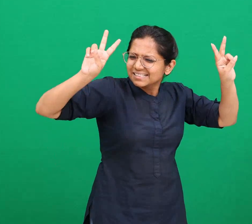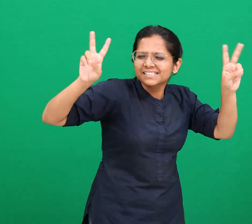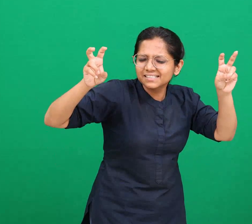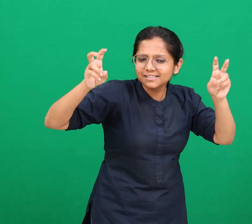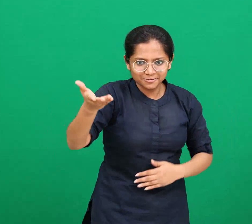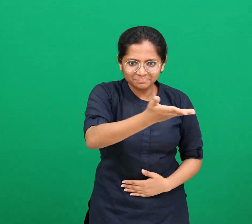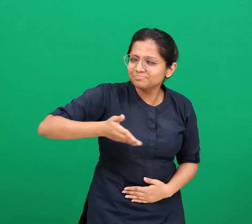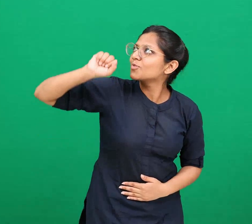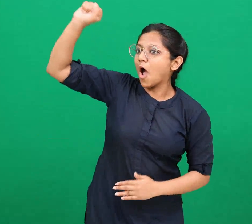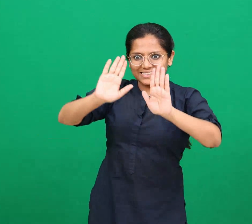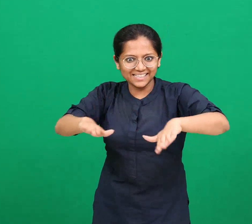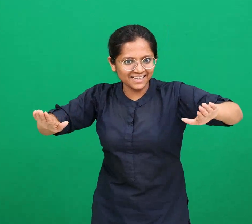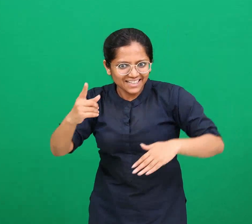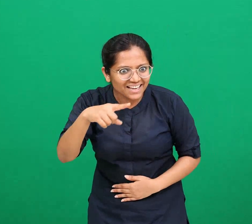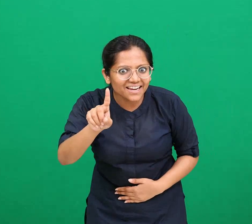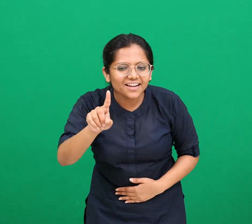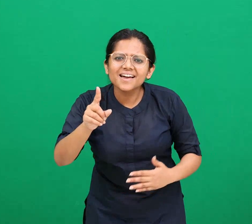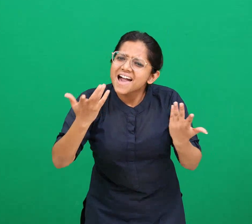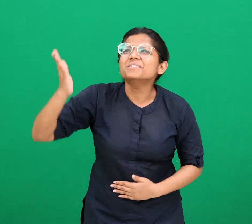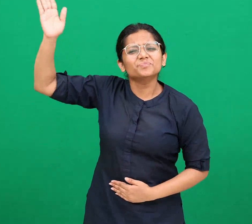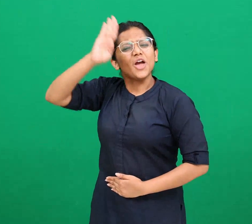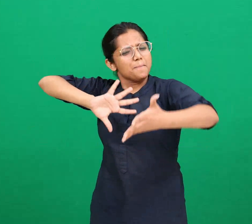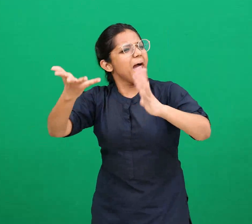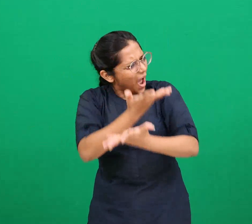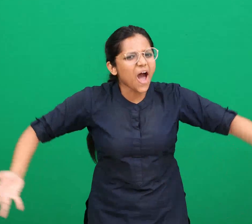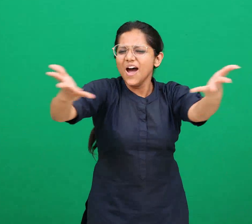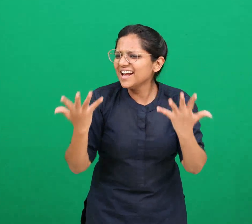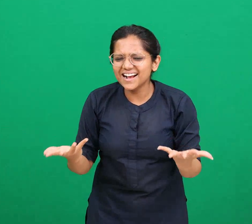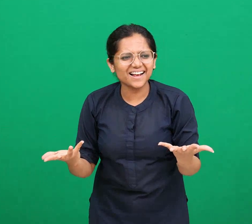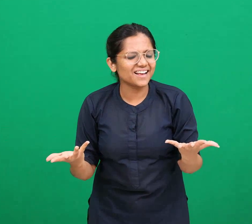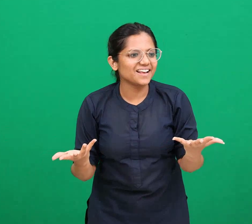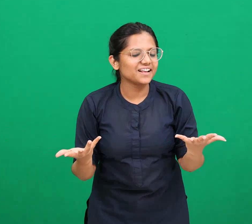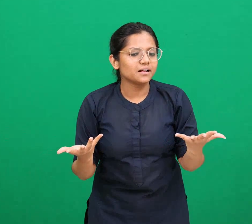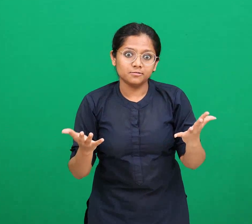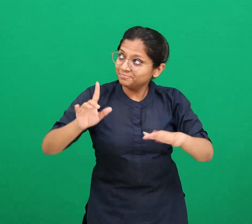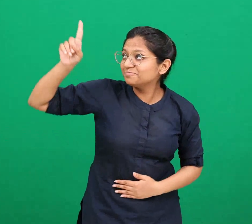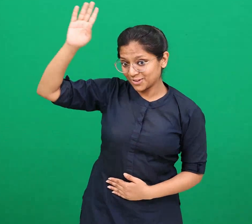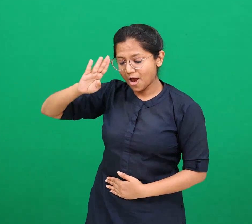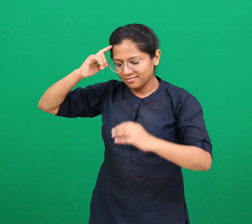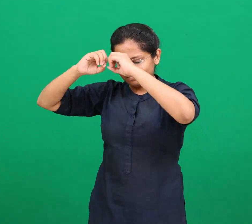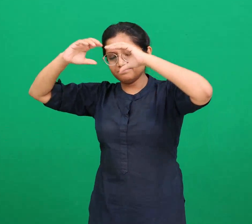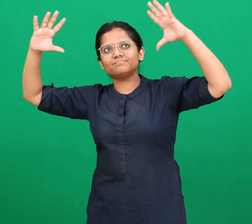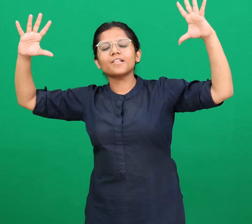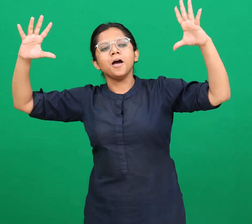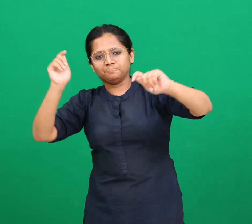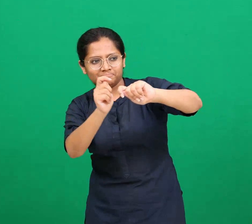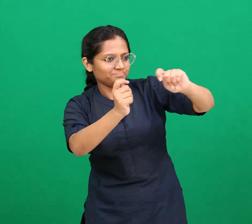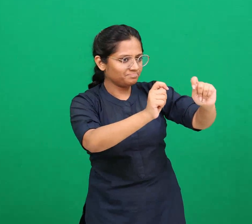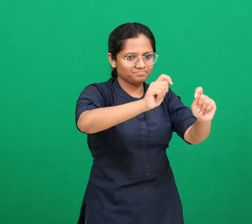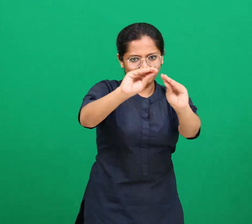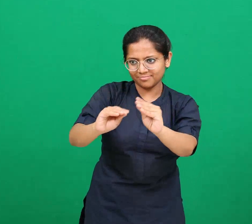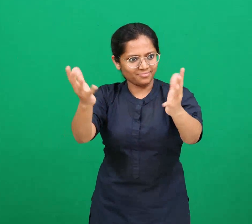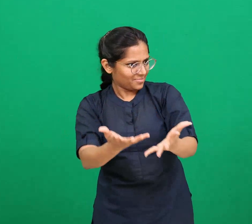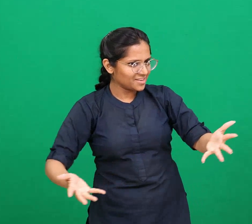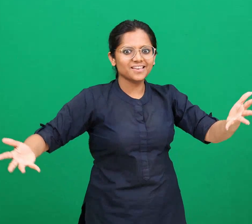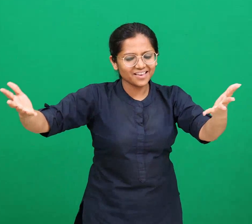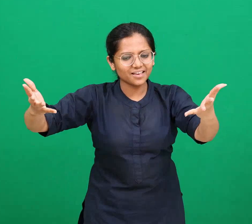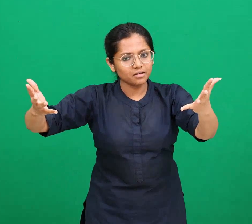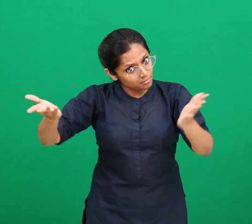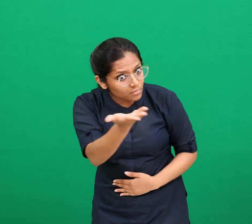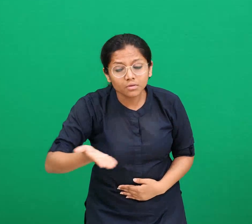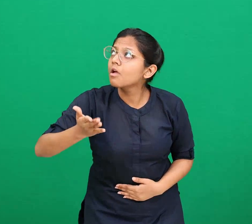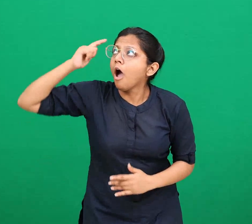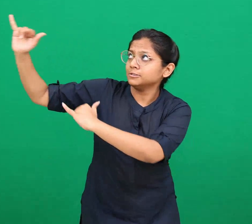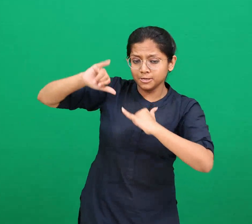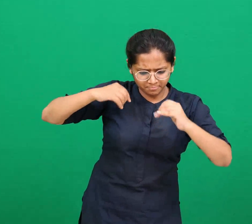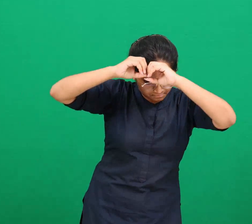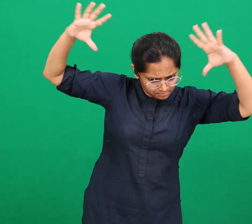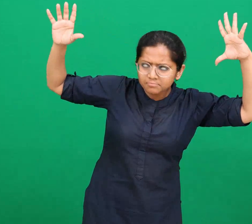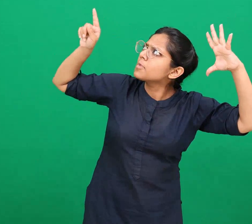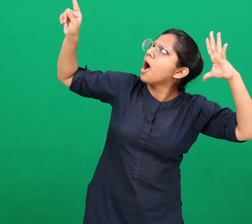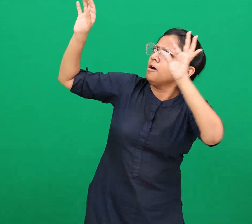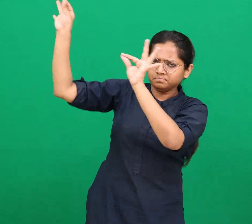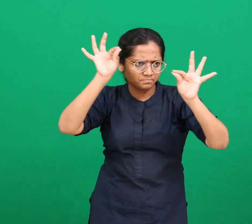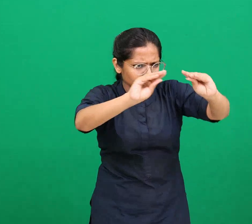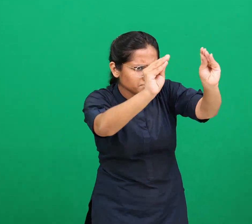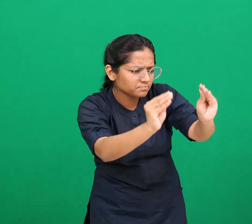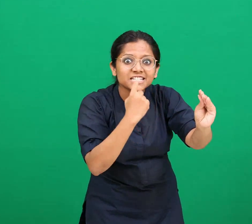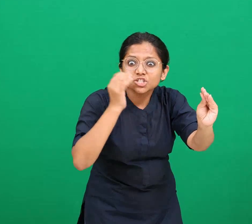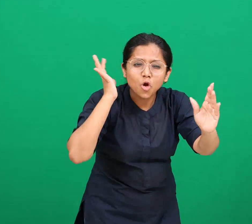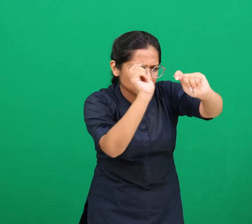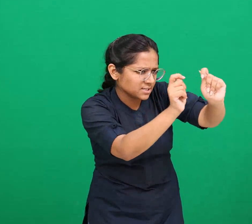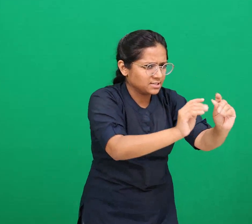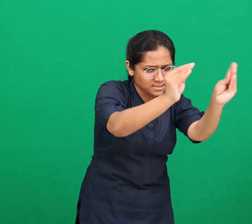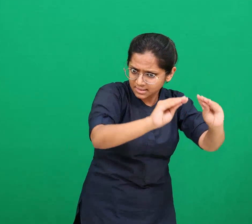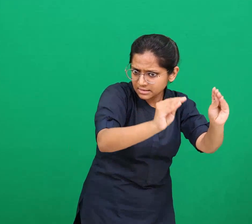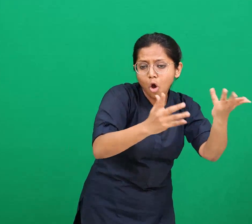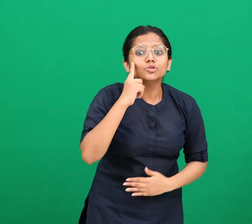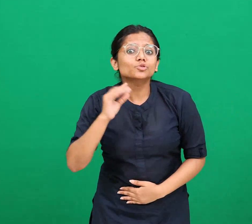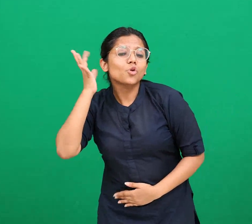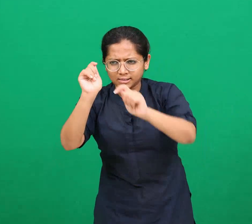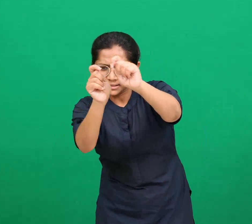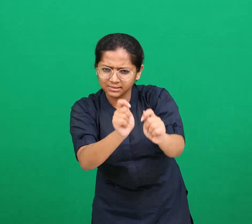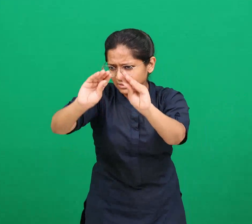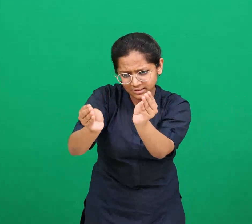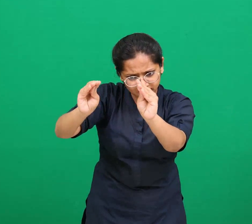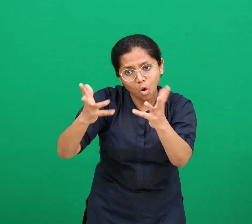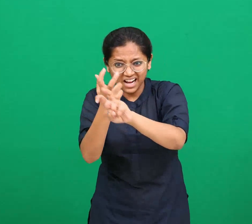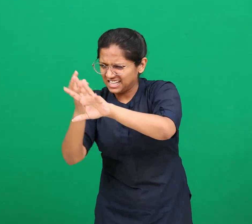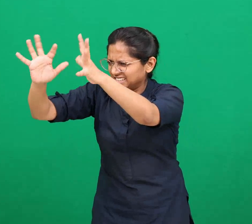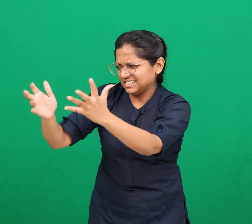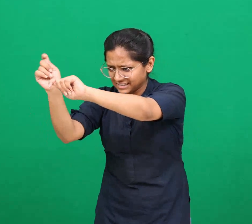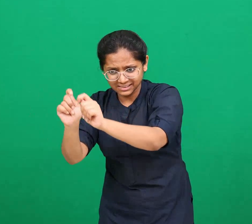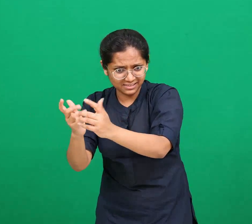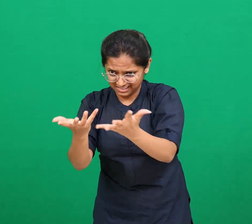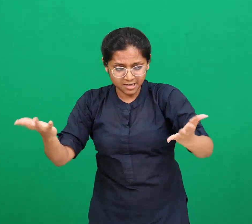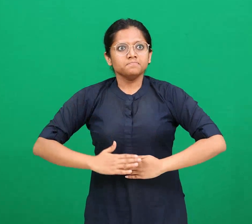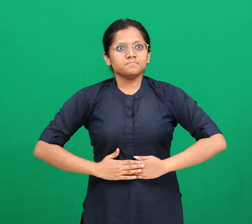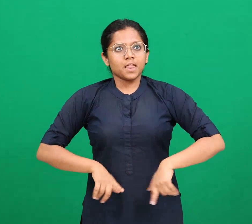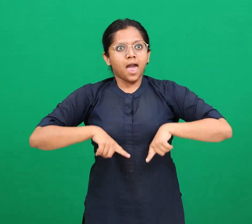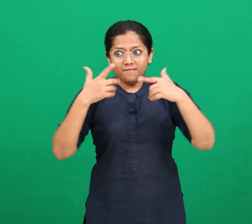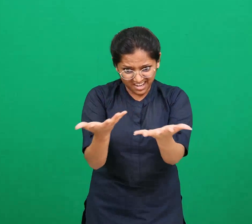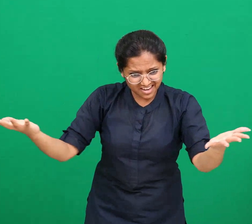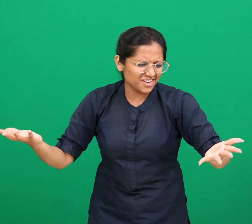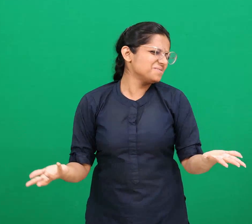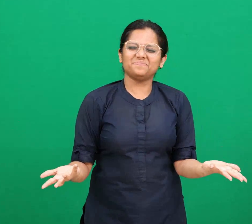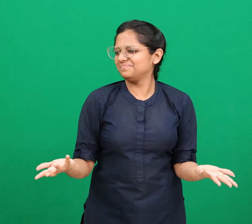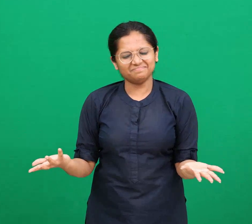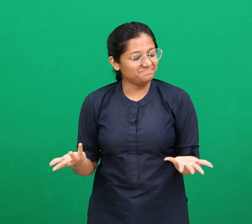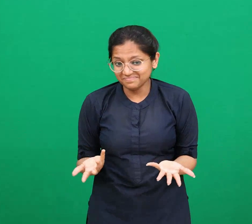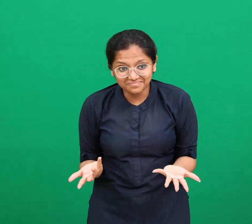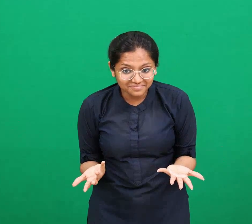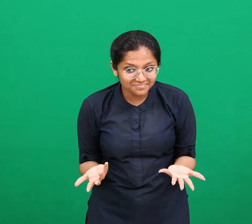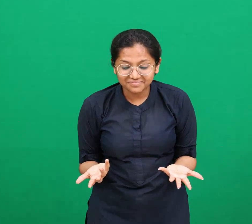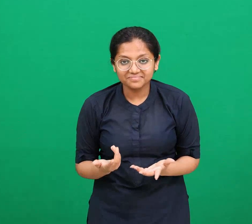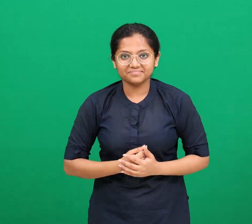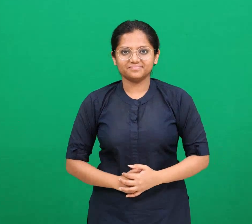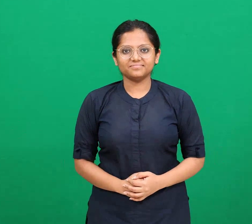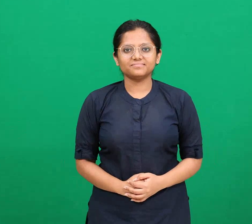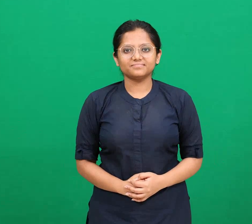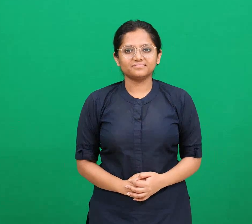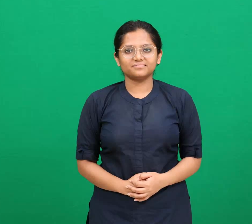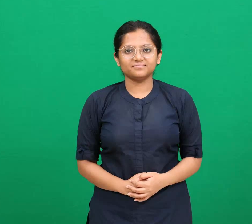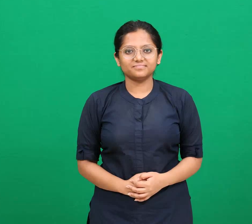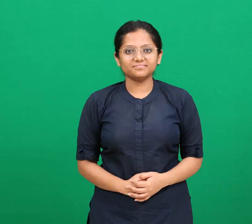Therefore, being offspring of God, we should not think that the Divine Being is like gold or silver or stone, an image formed by man's skill and imagination.